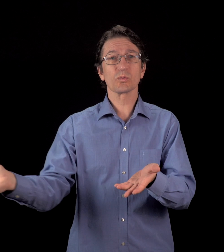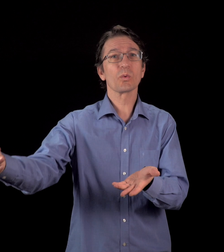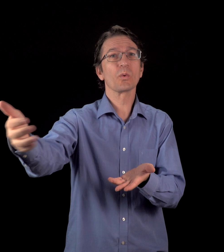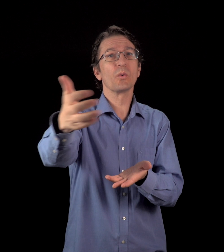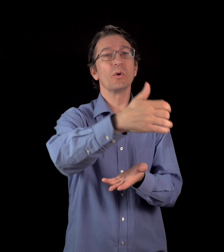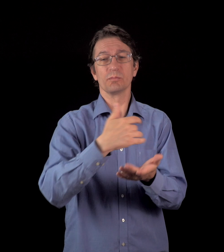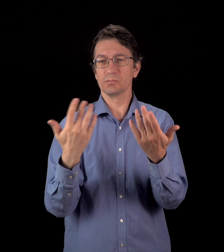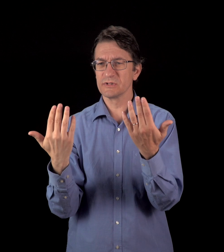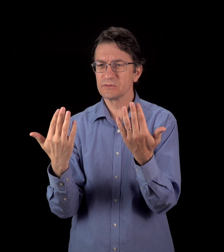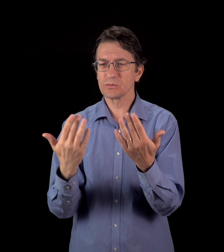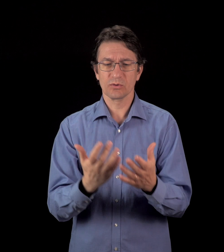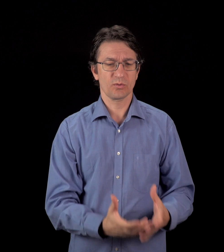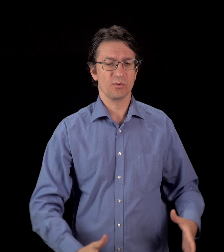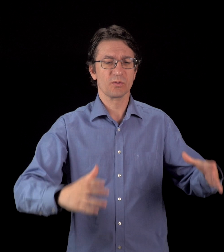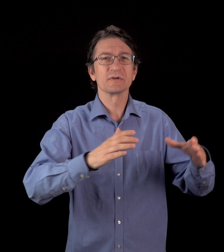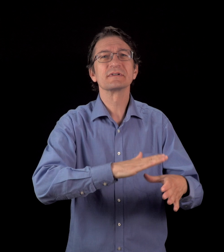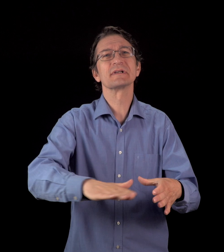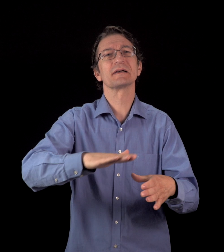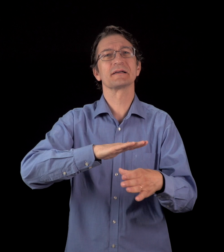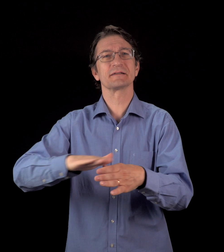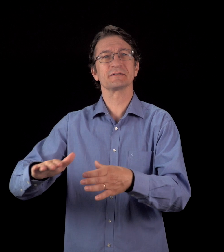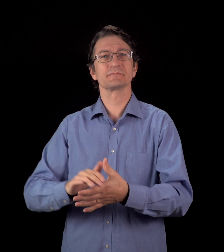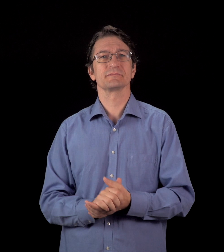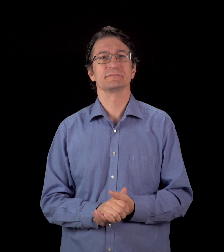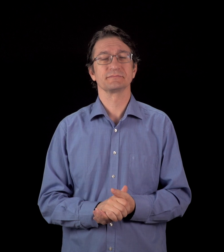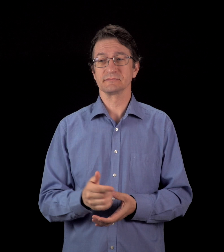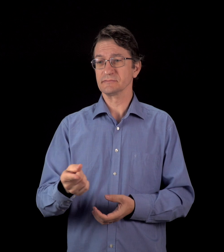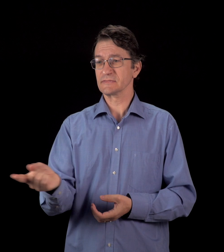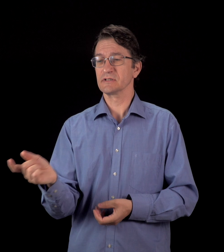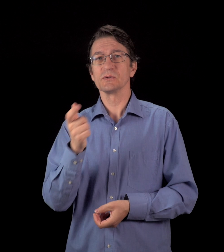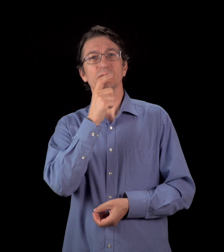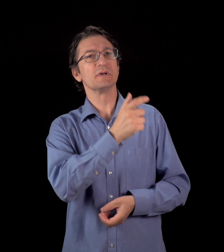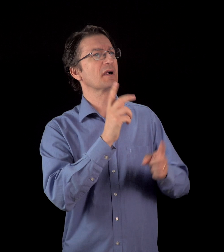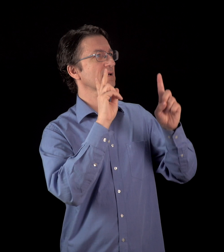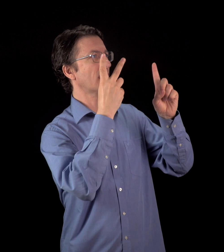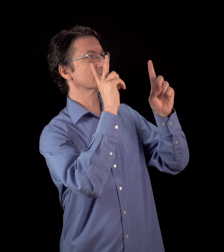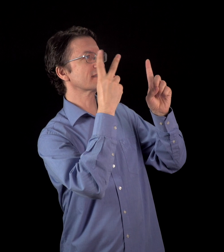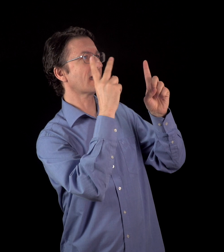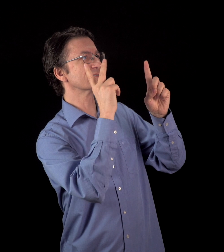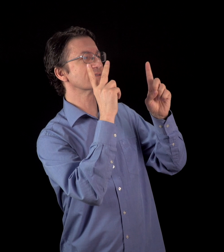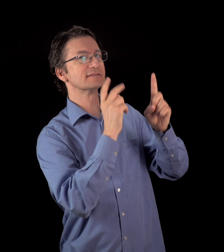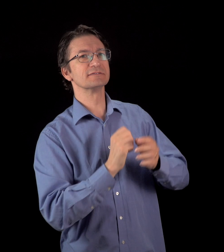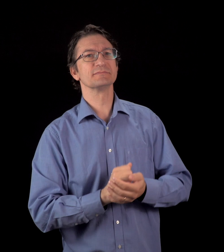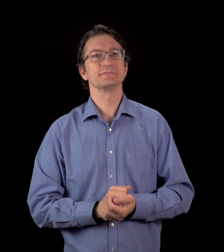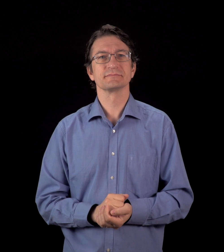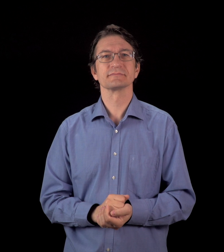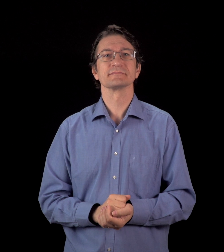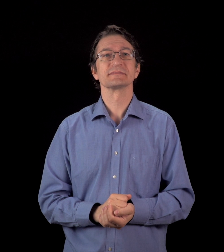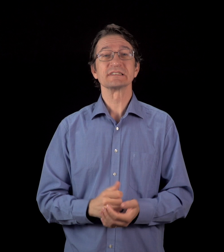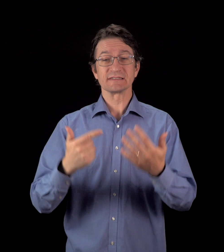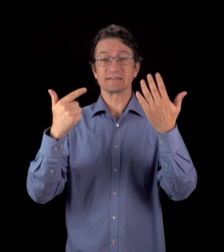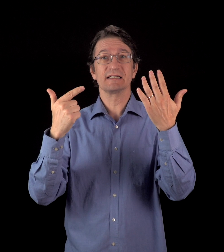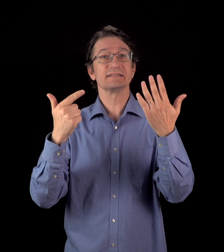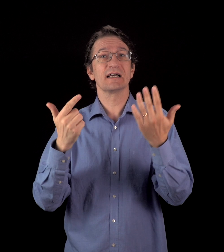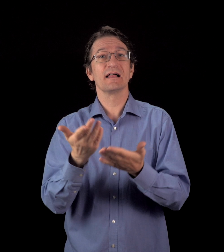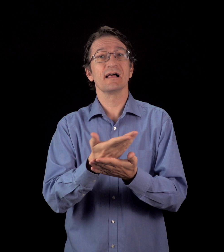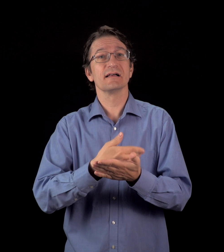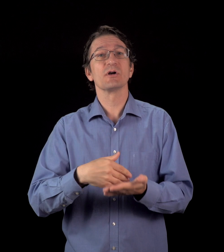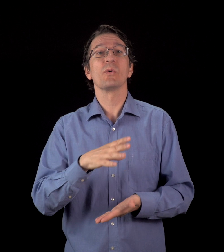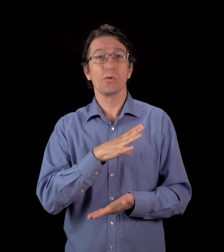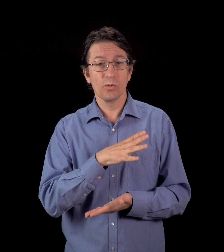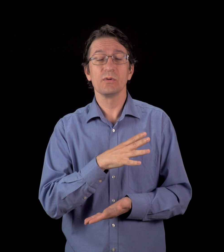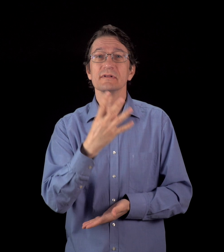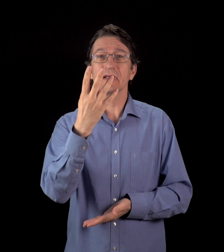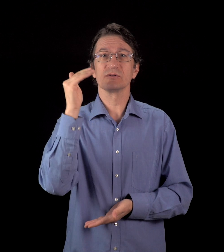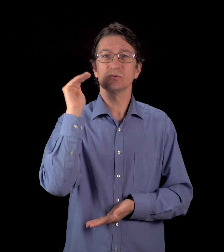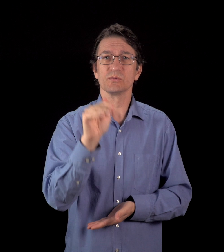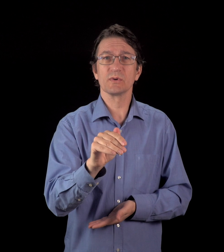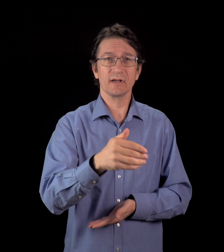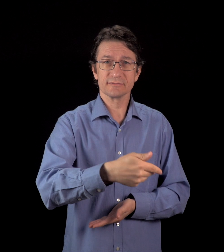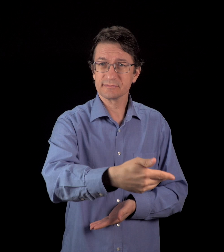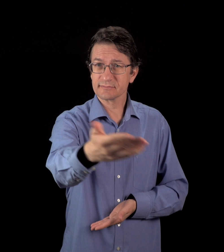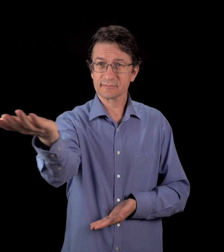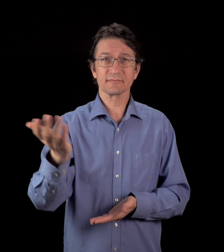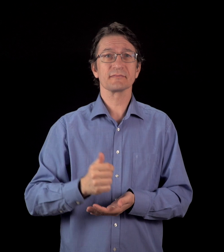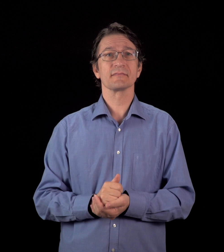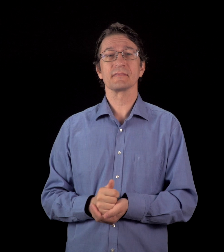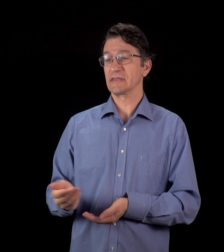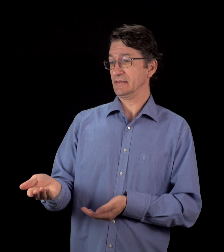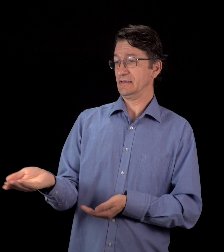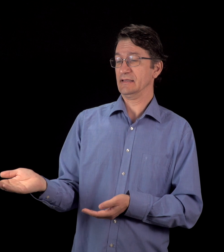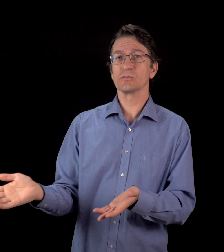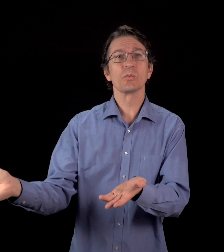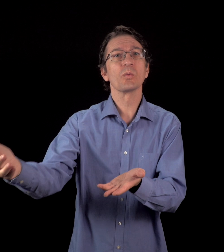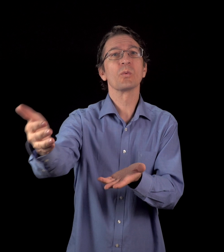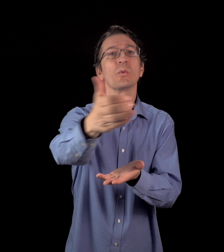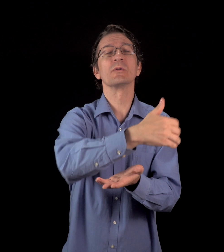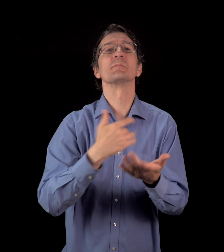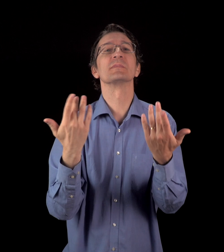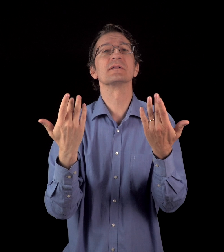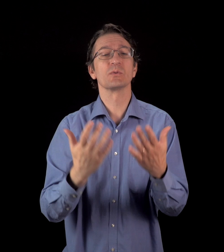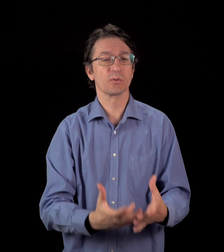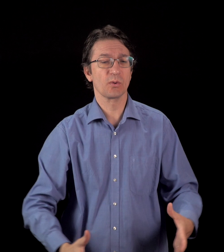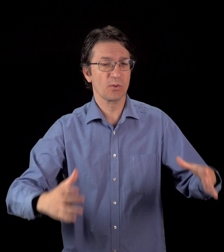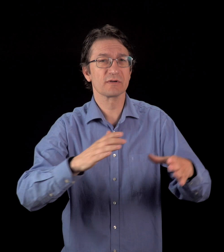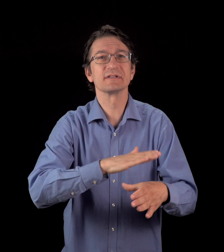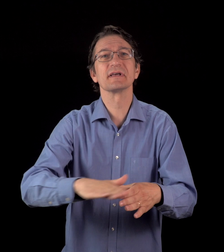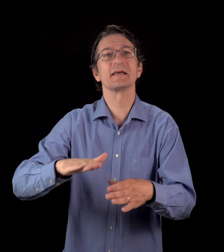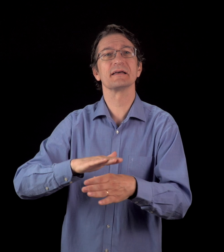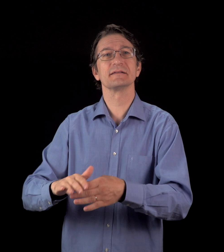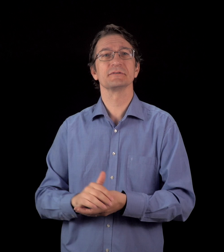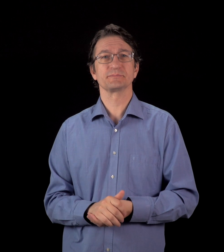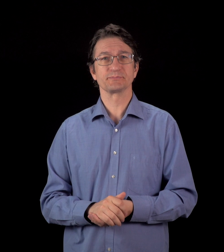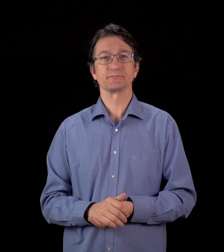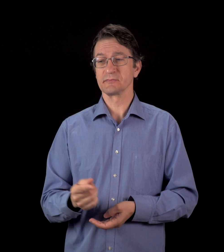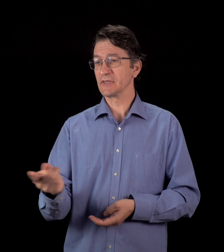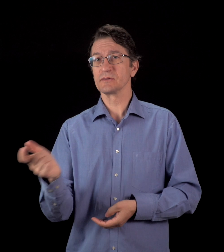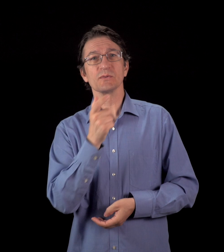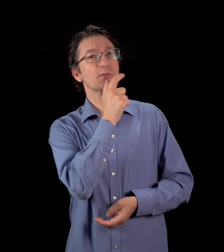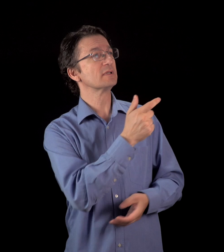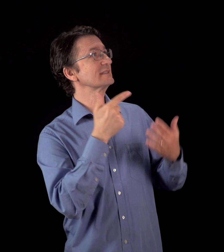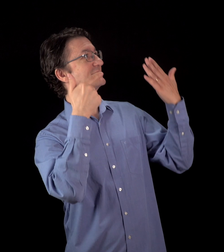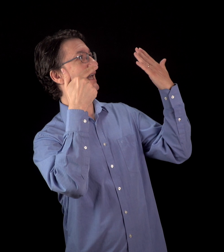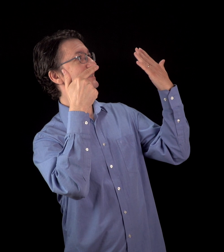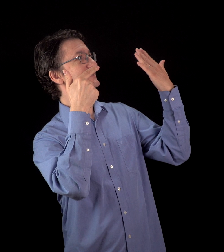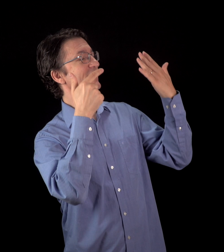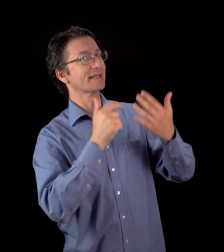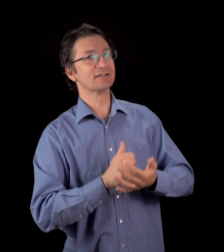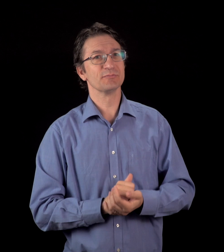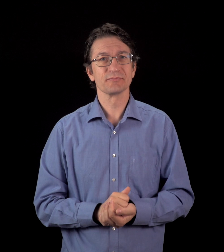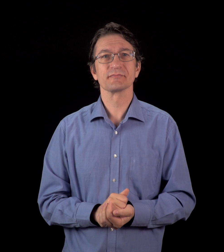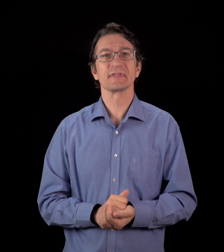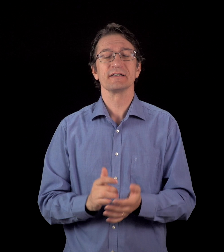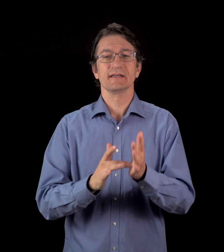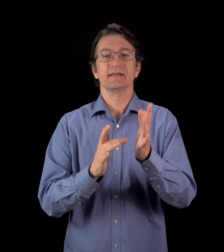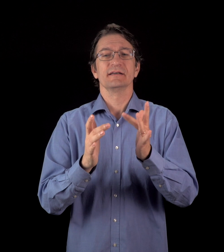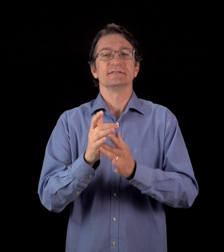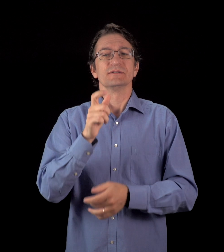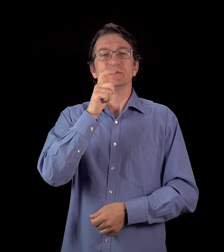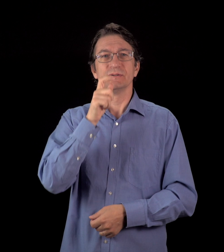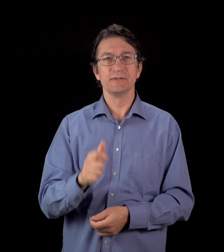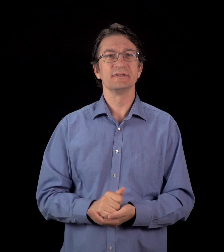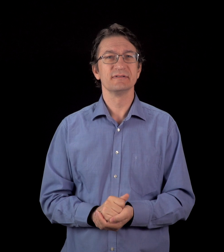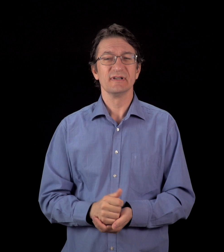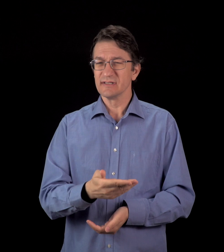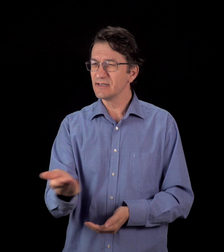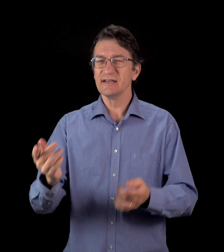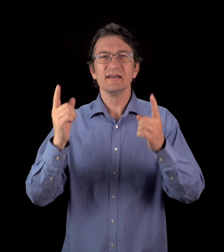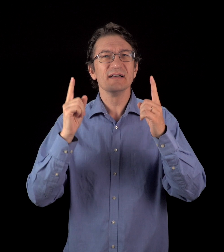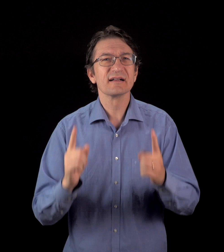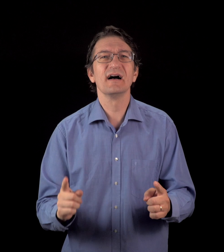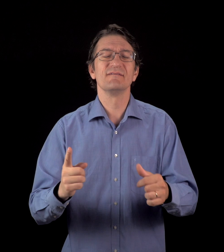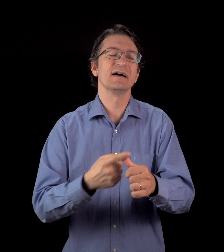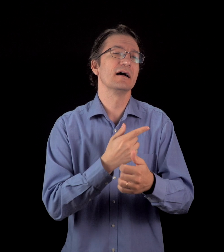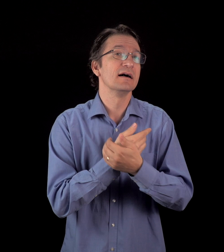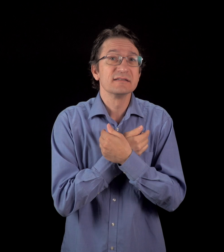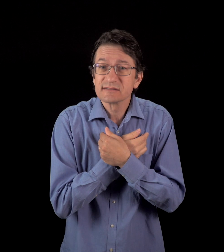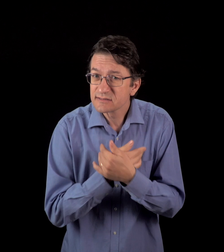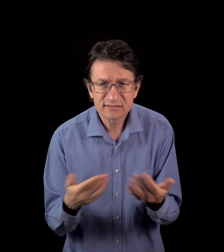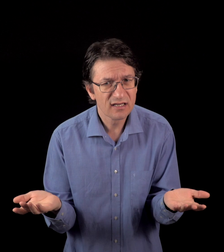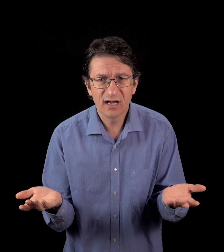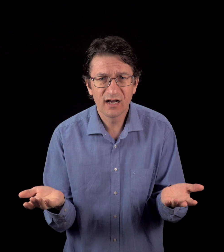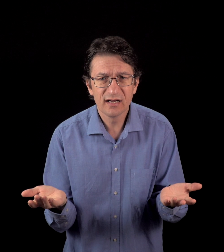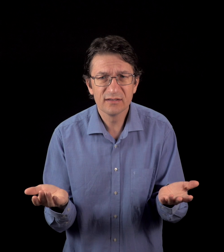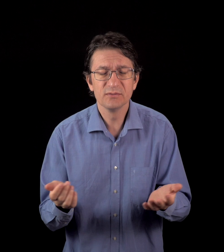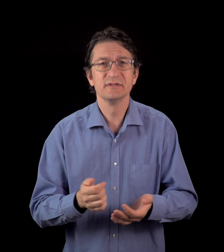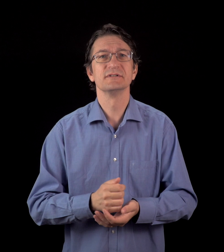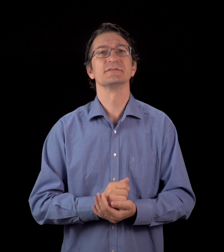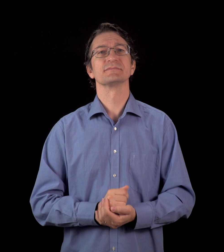“And when I broke the seven loaves for the four thousand, how many basketfuls of broken pieces did you collect?” “Seven,” they said.